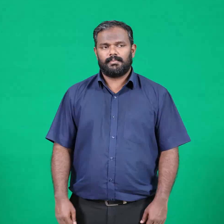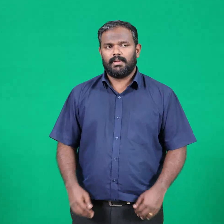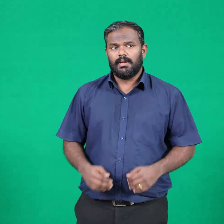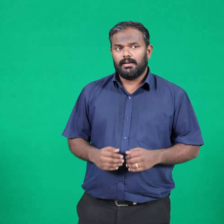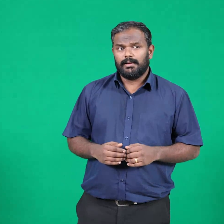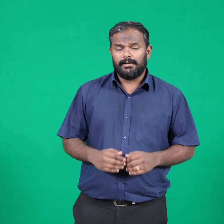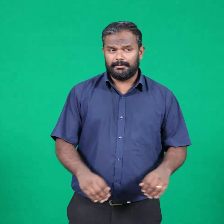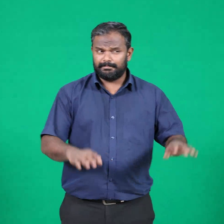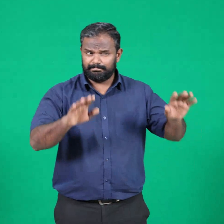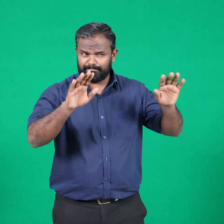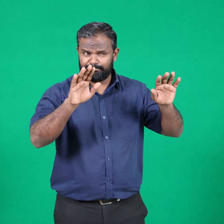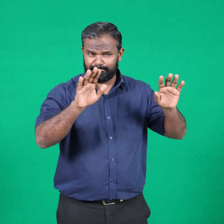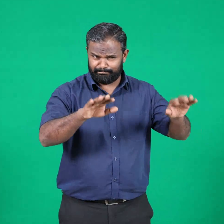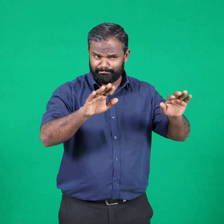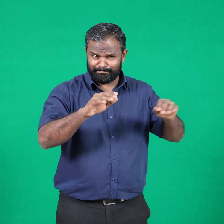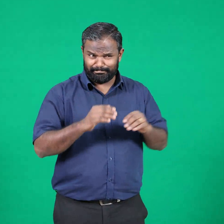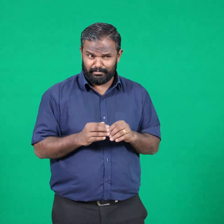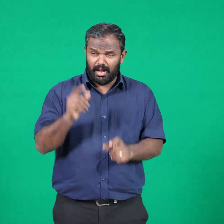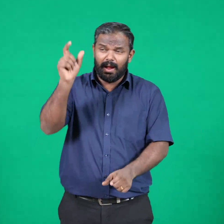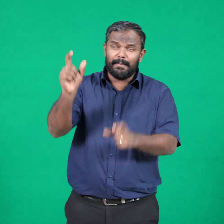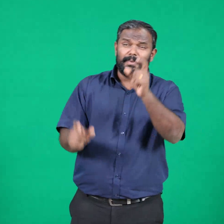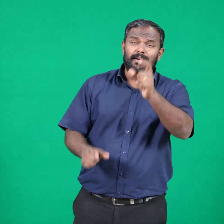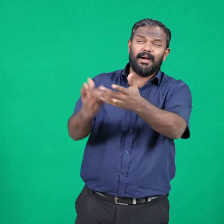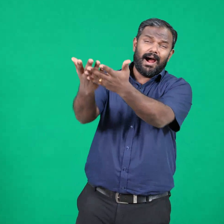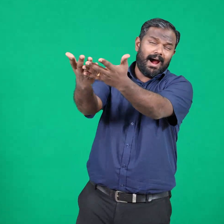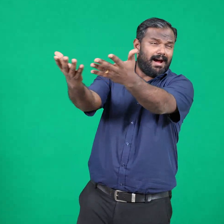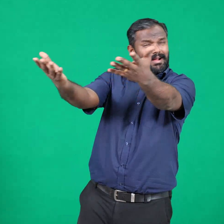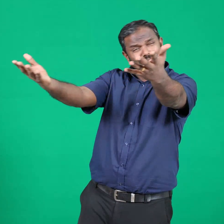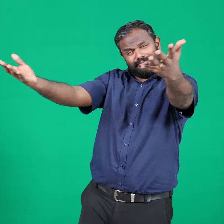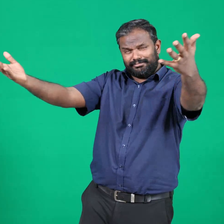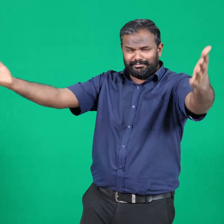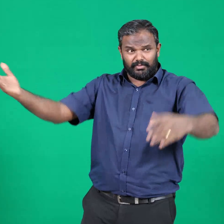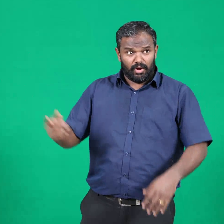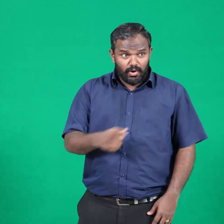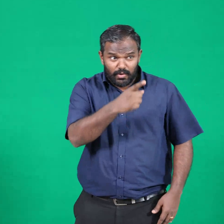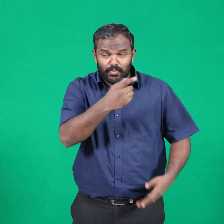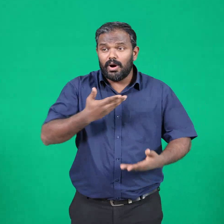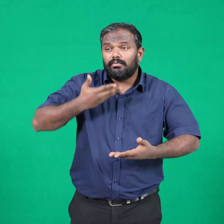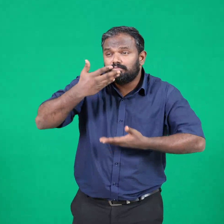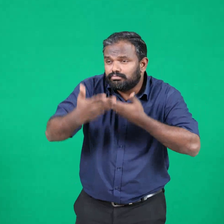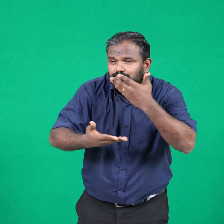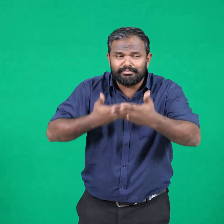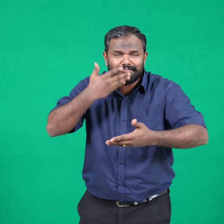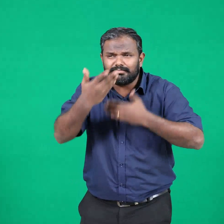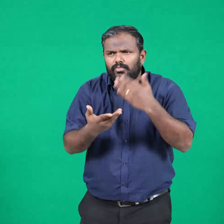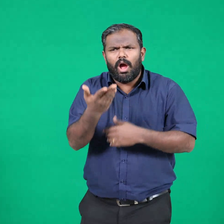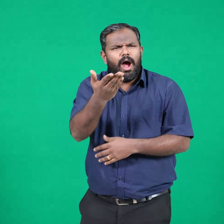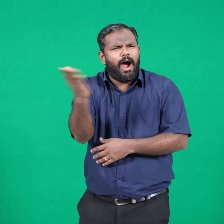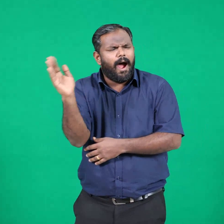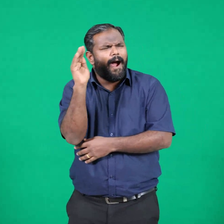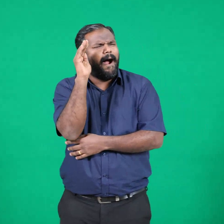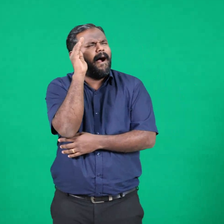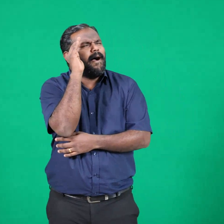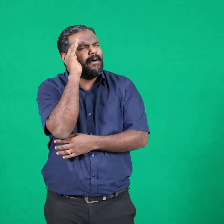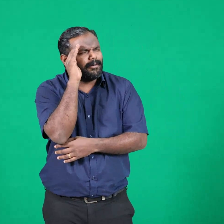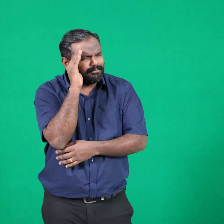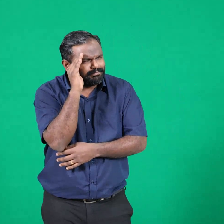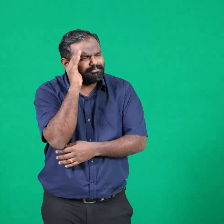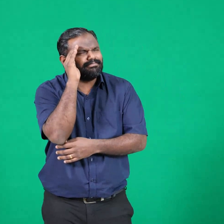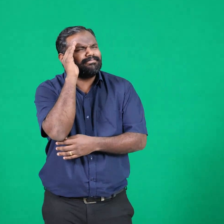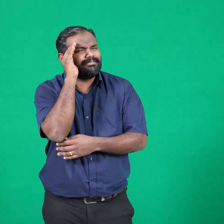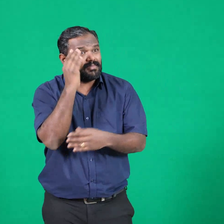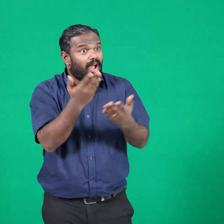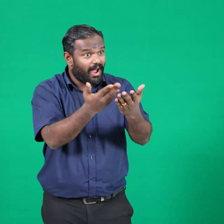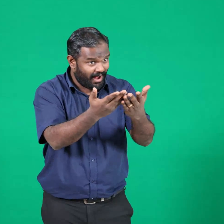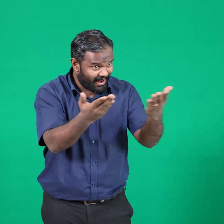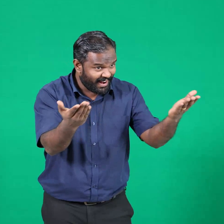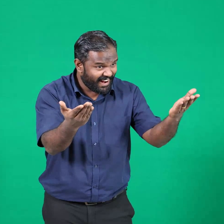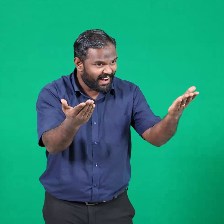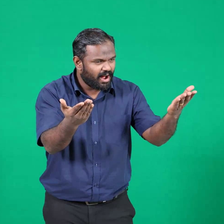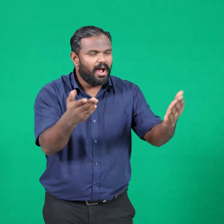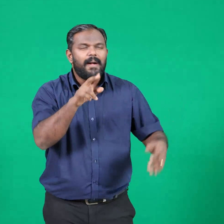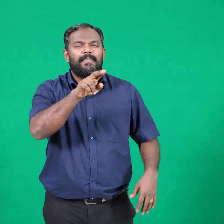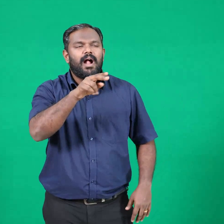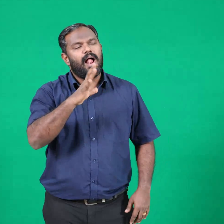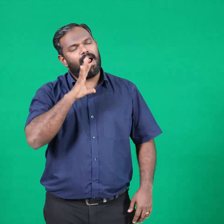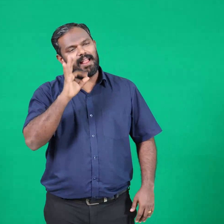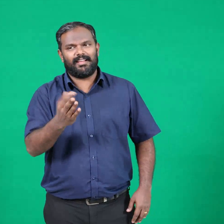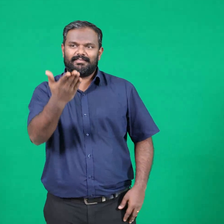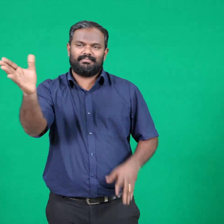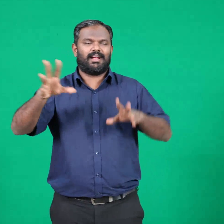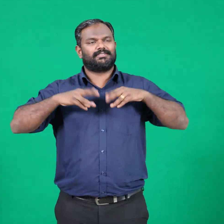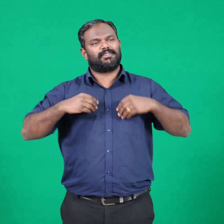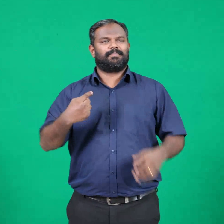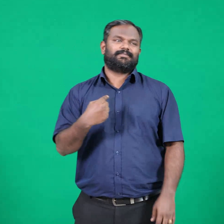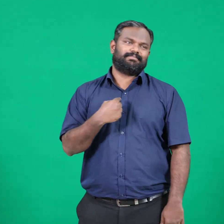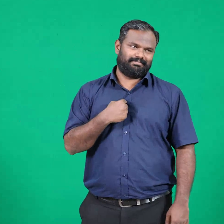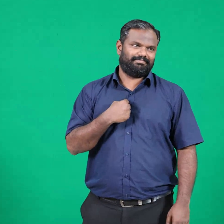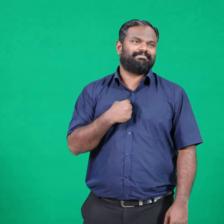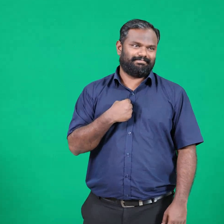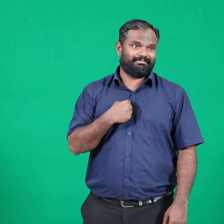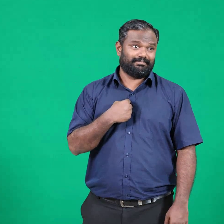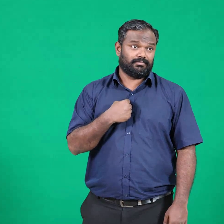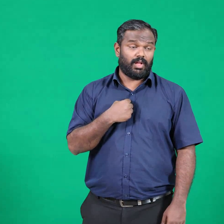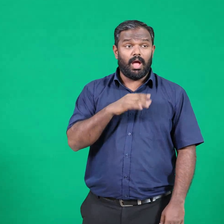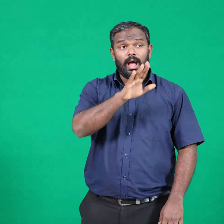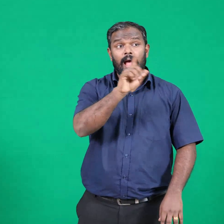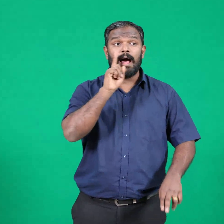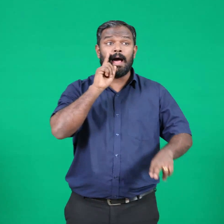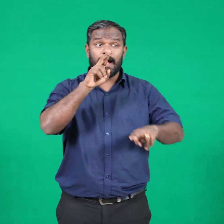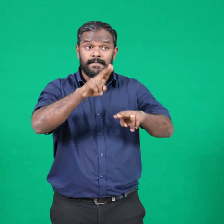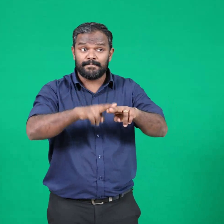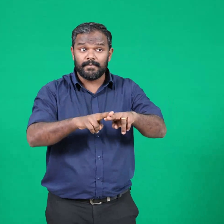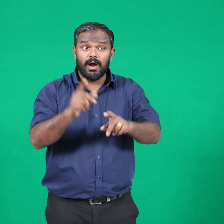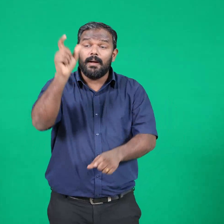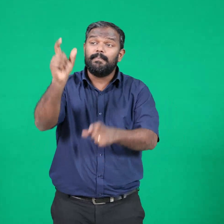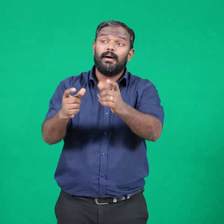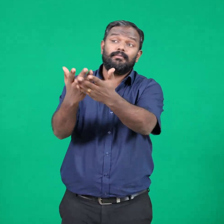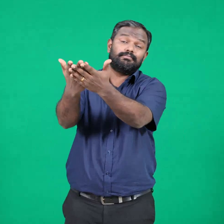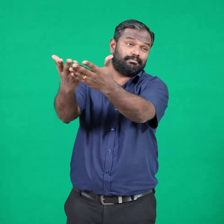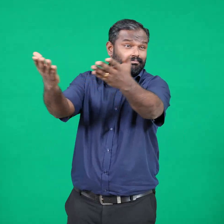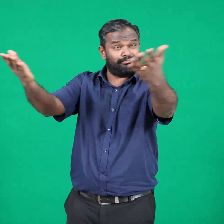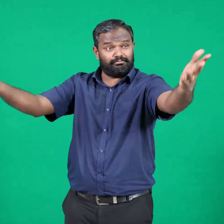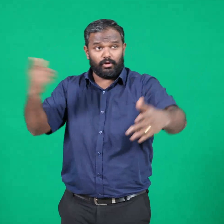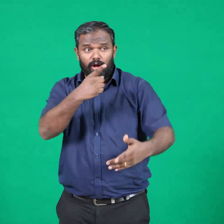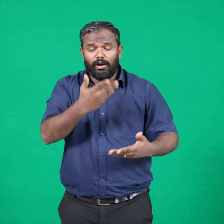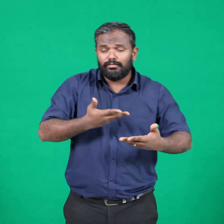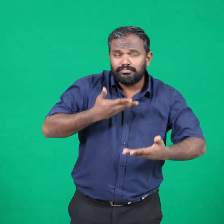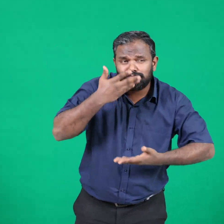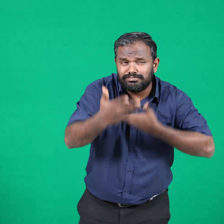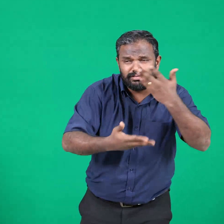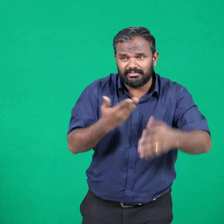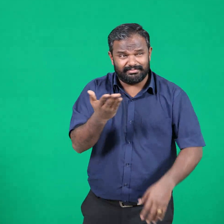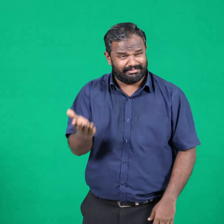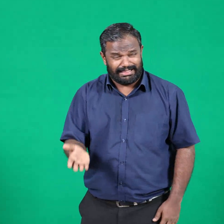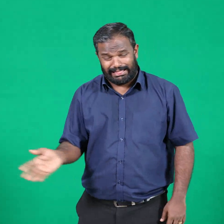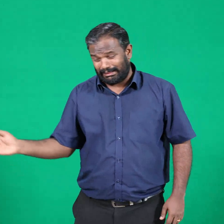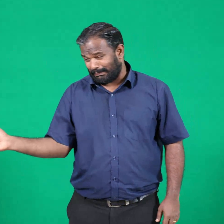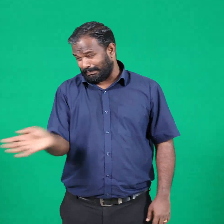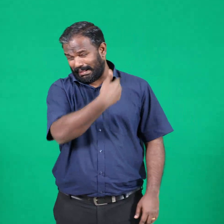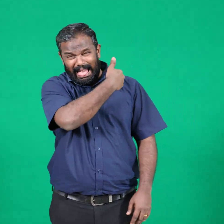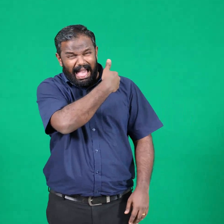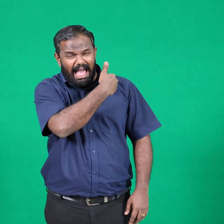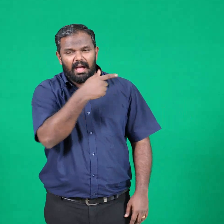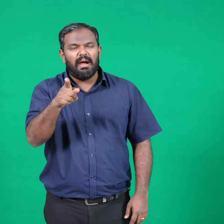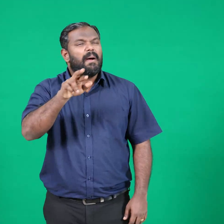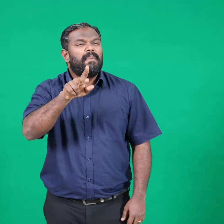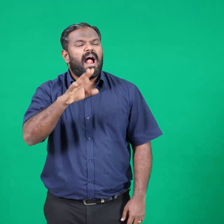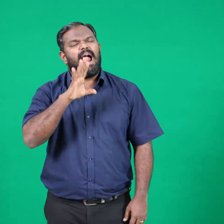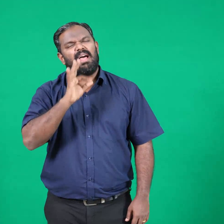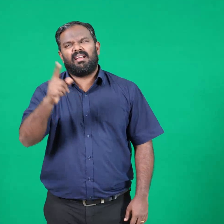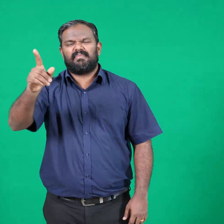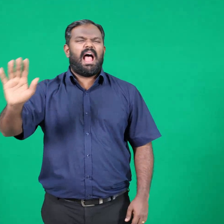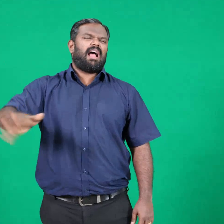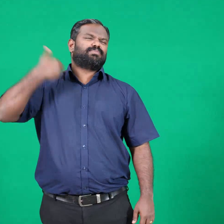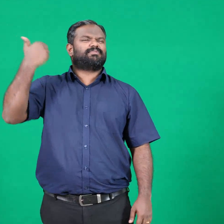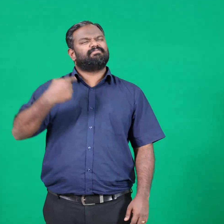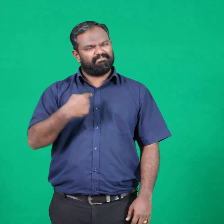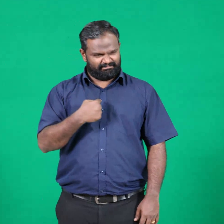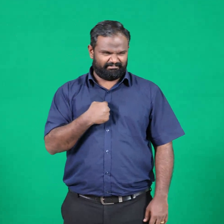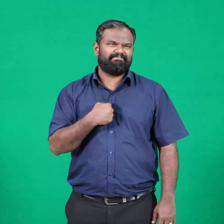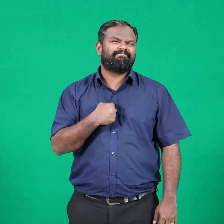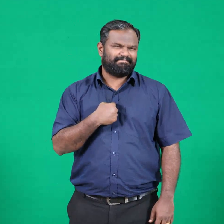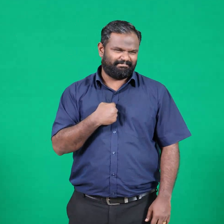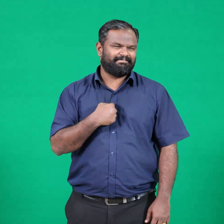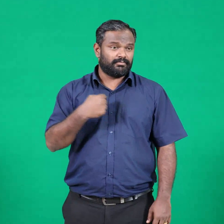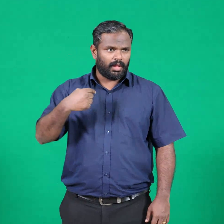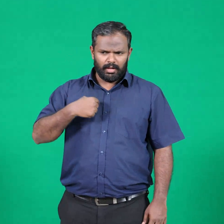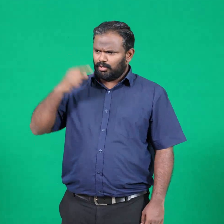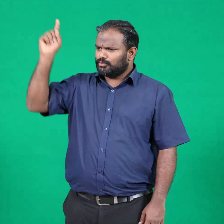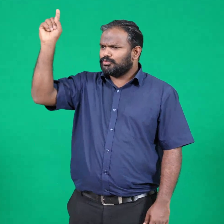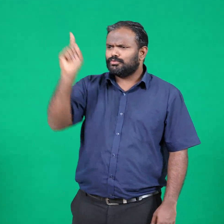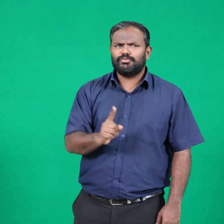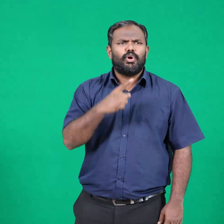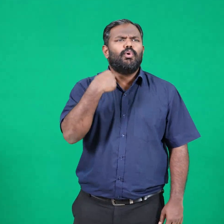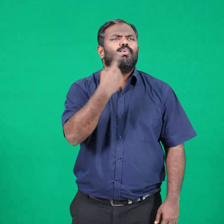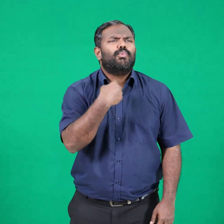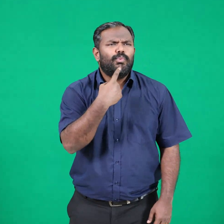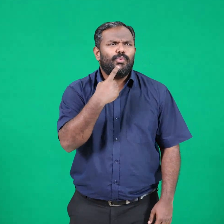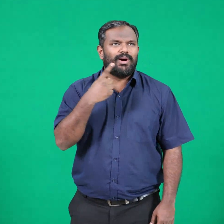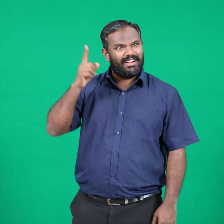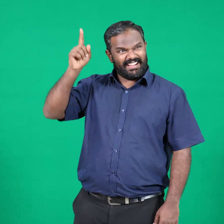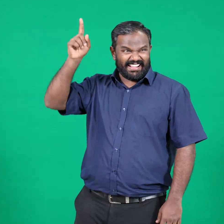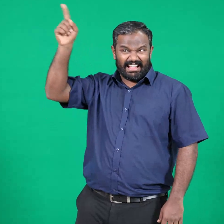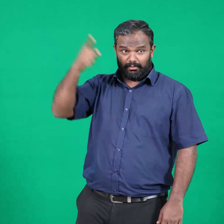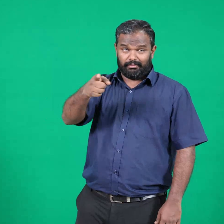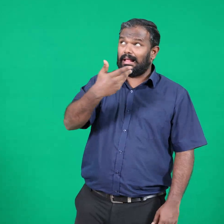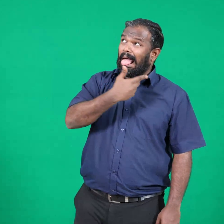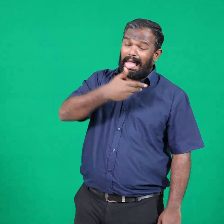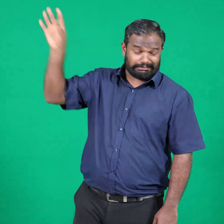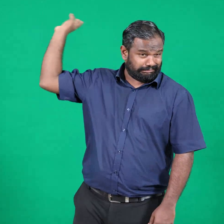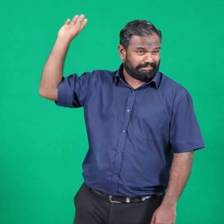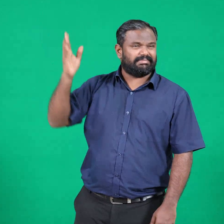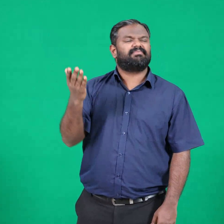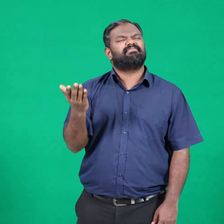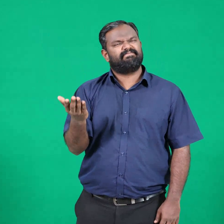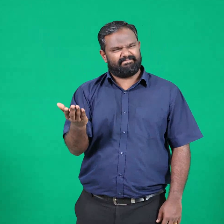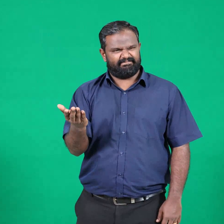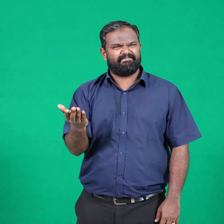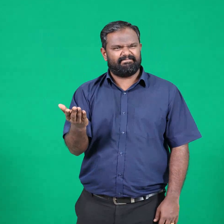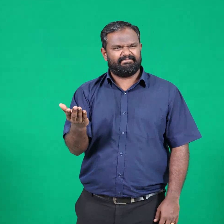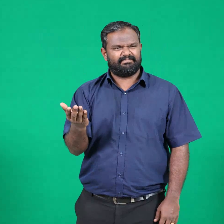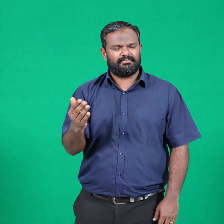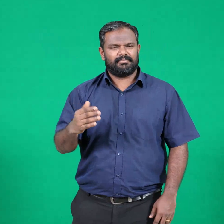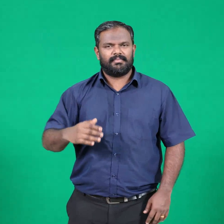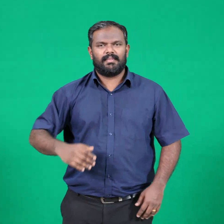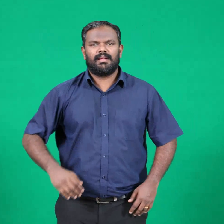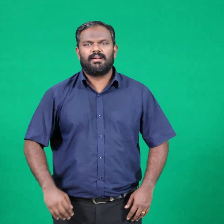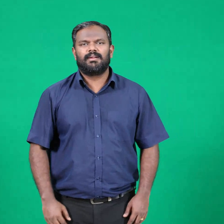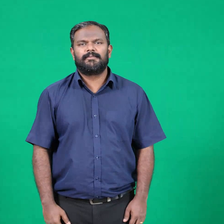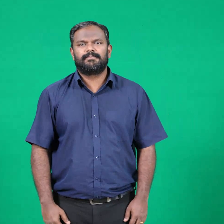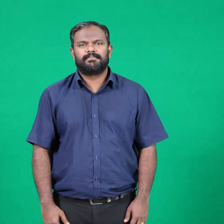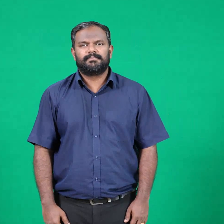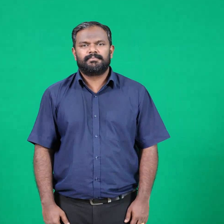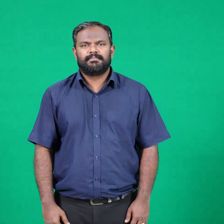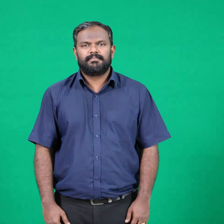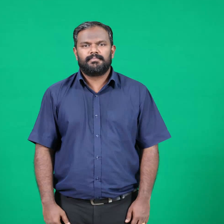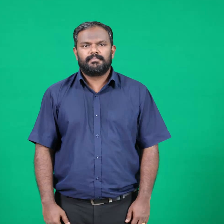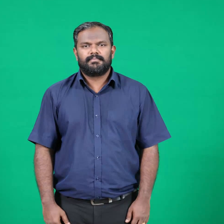Whoever listens to you listens to Me; whoever rejects you rejects Me; and whoever rejects Me rejects the One who sent Me."